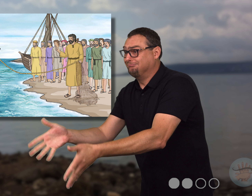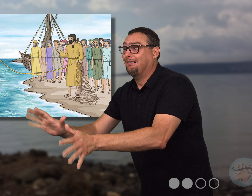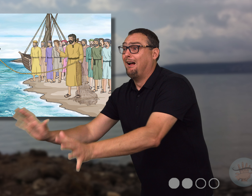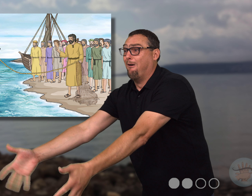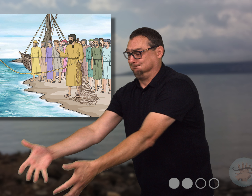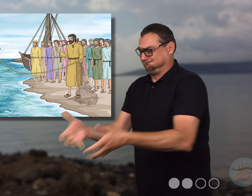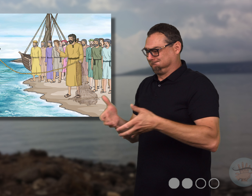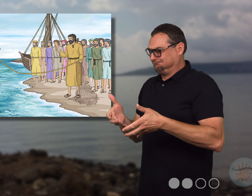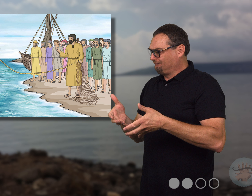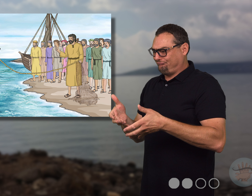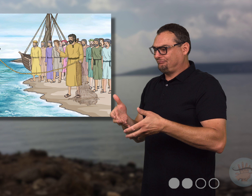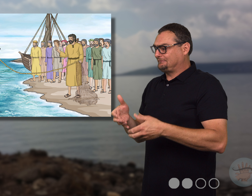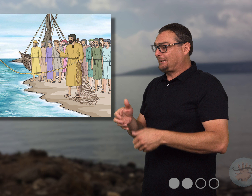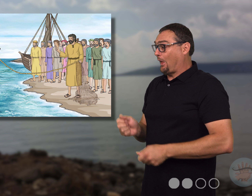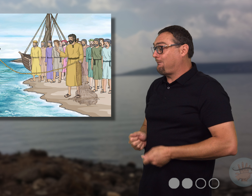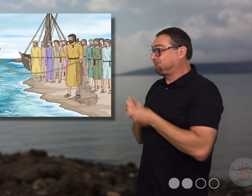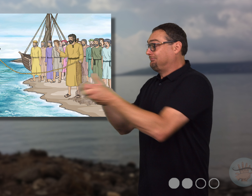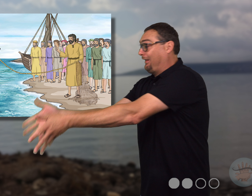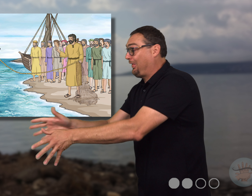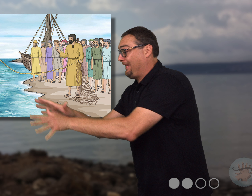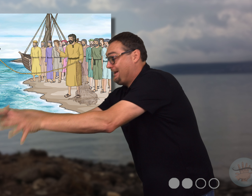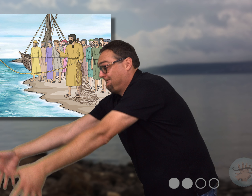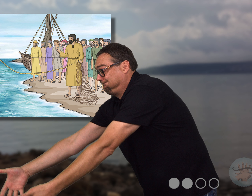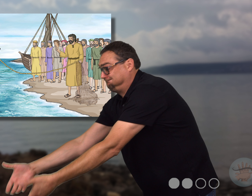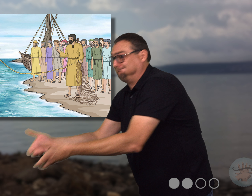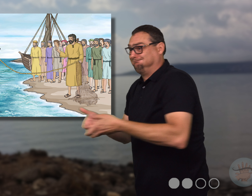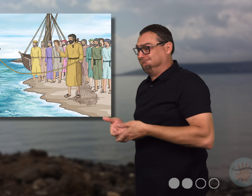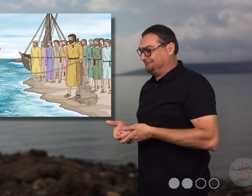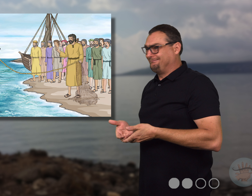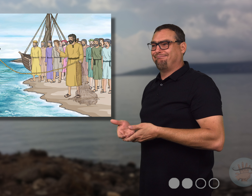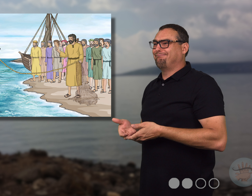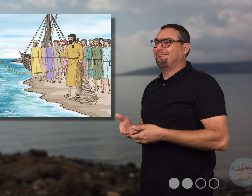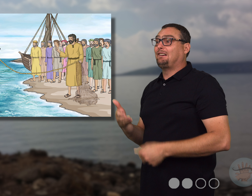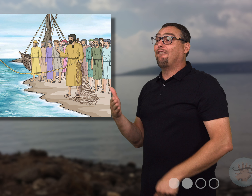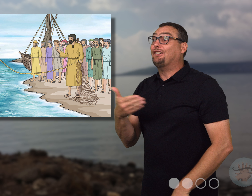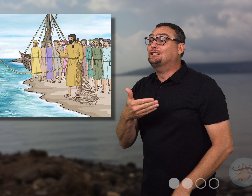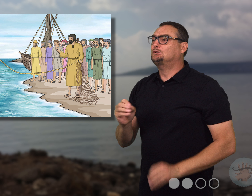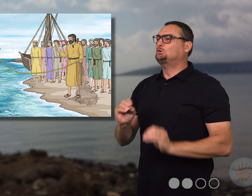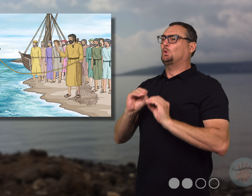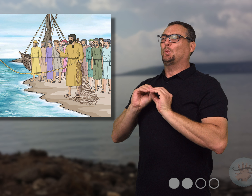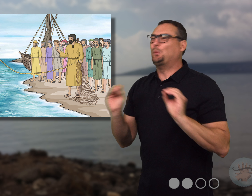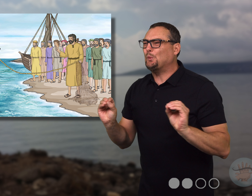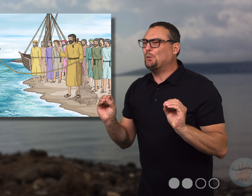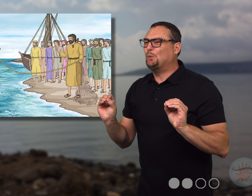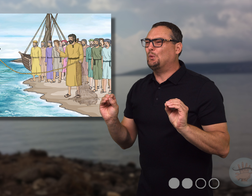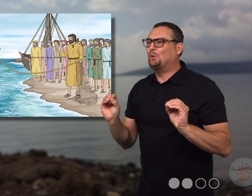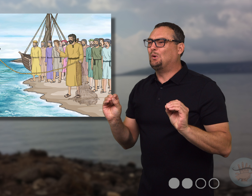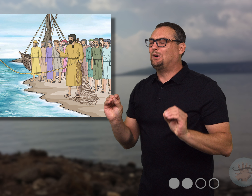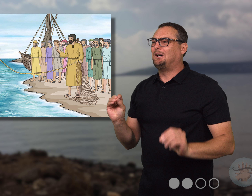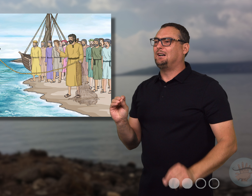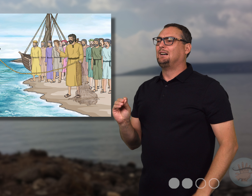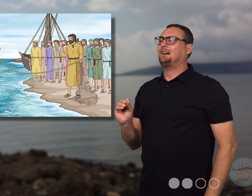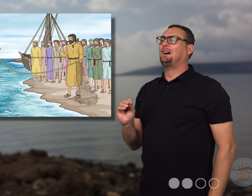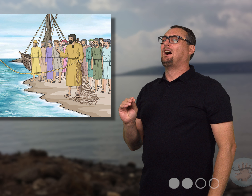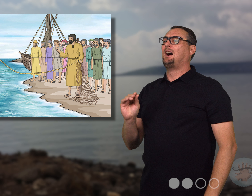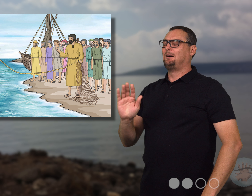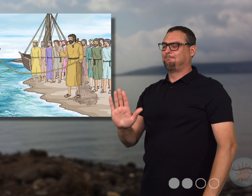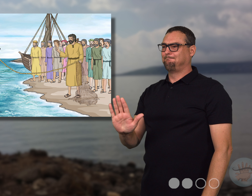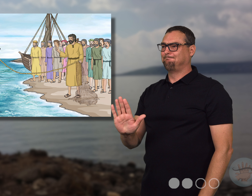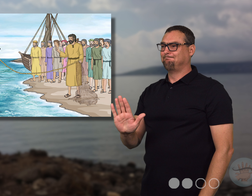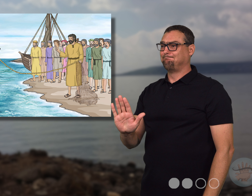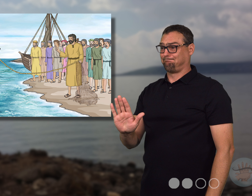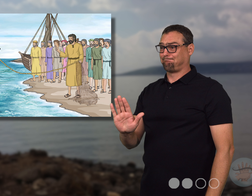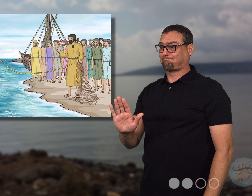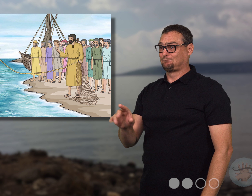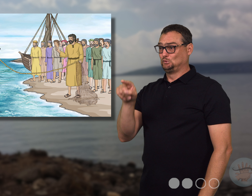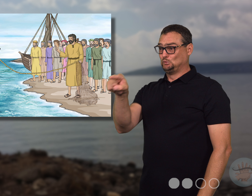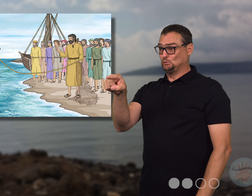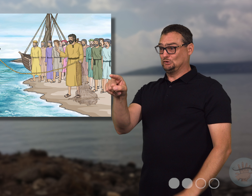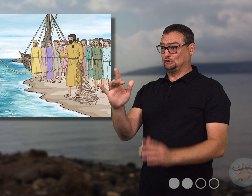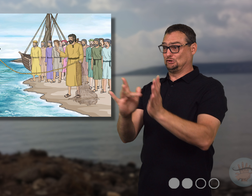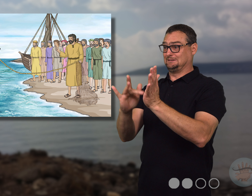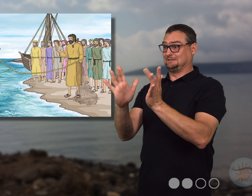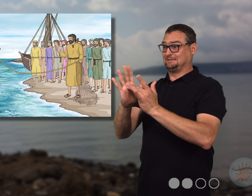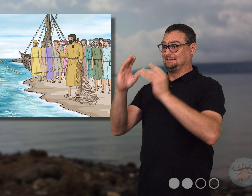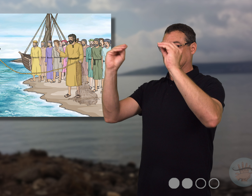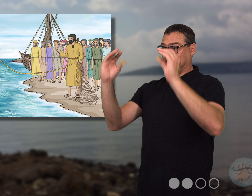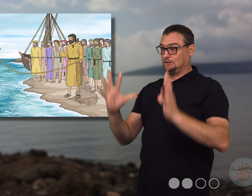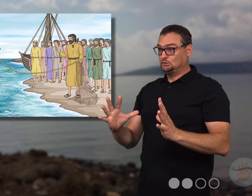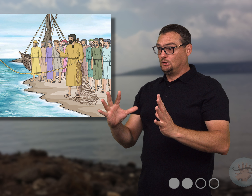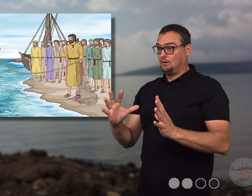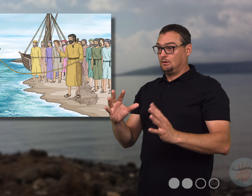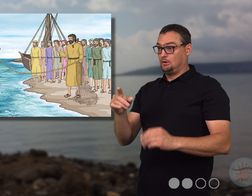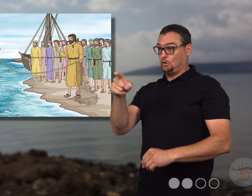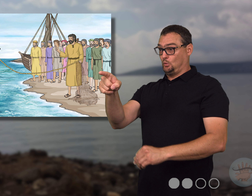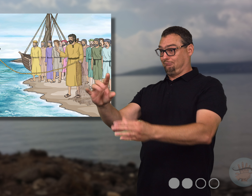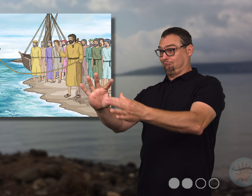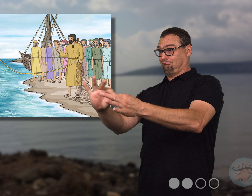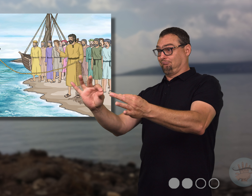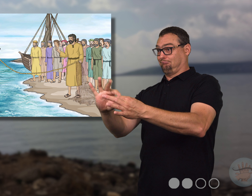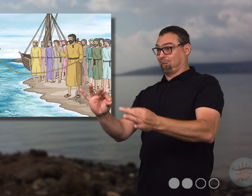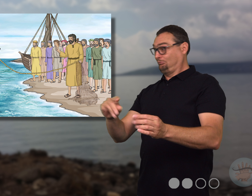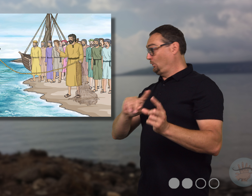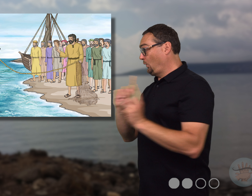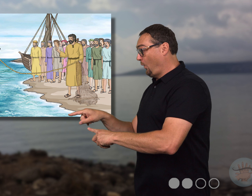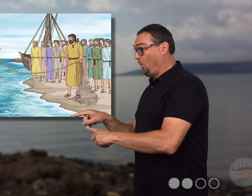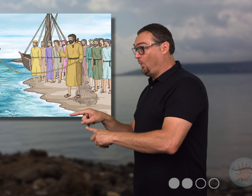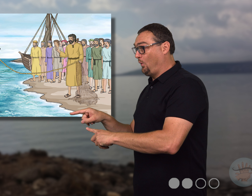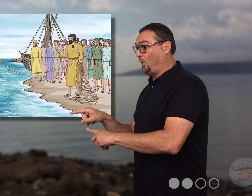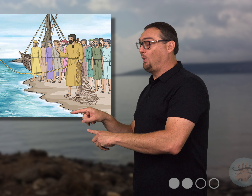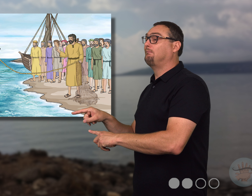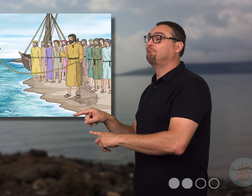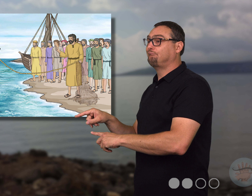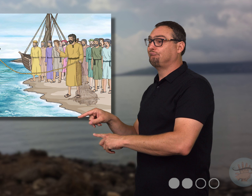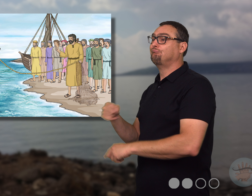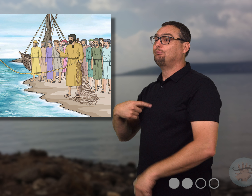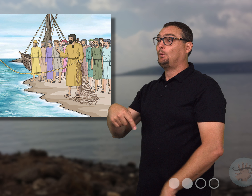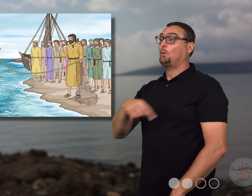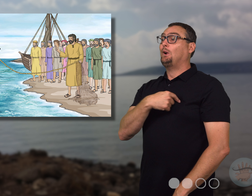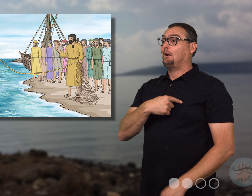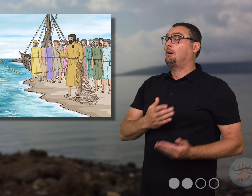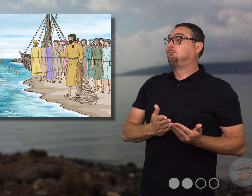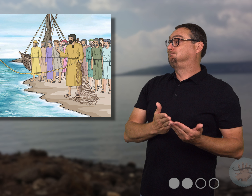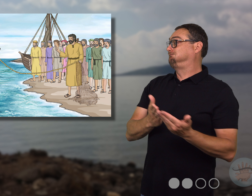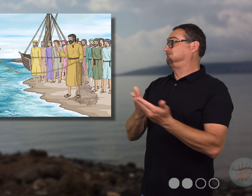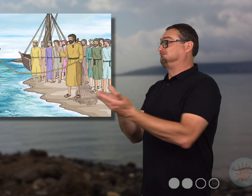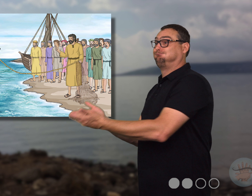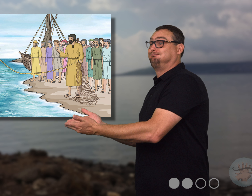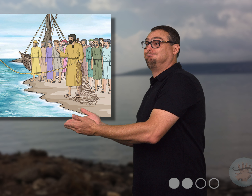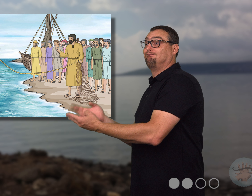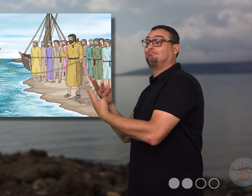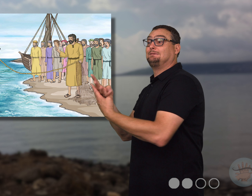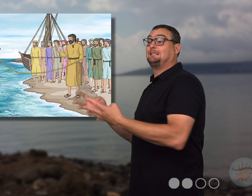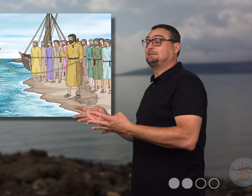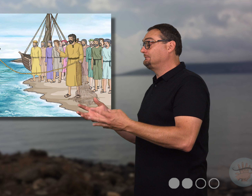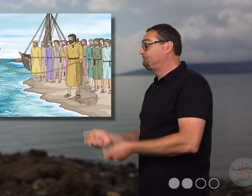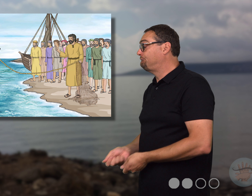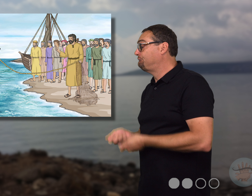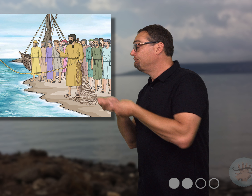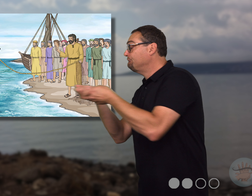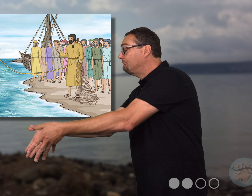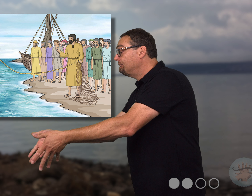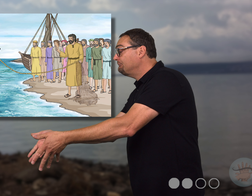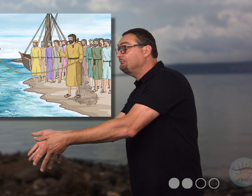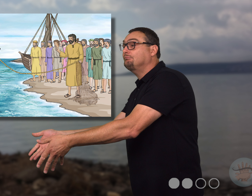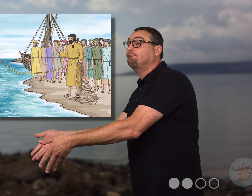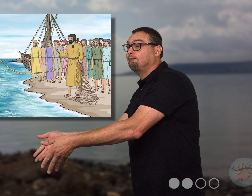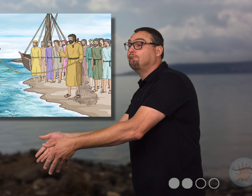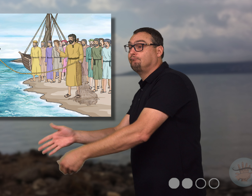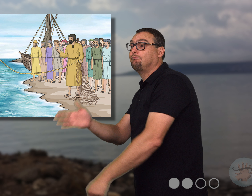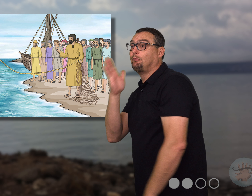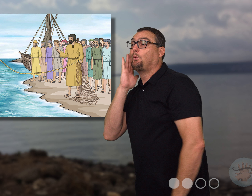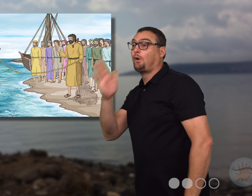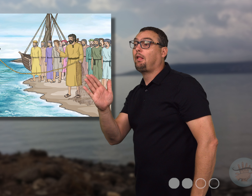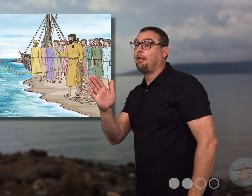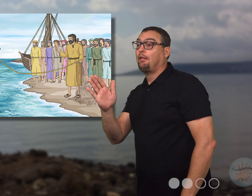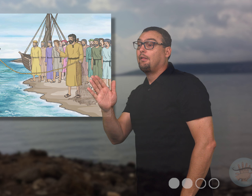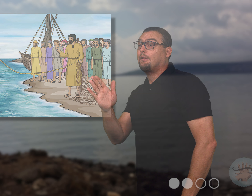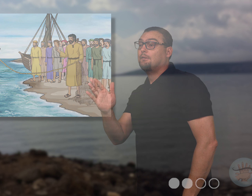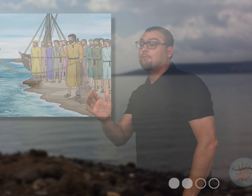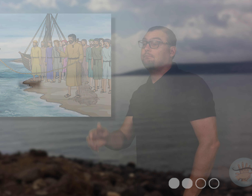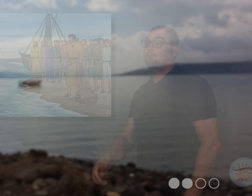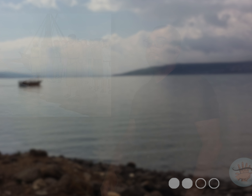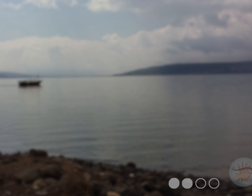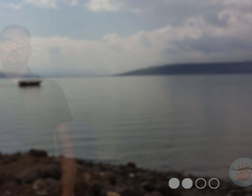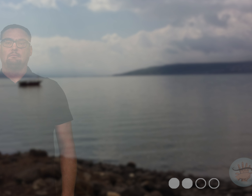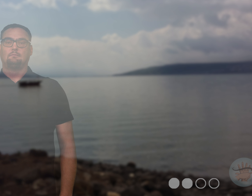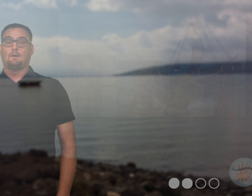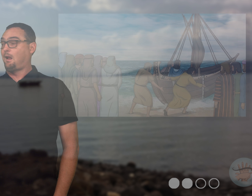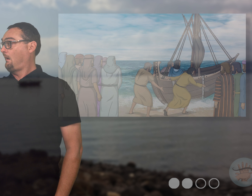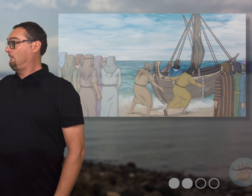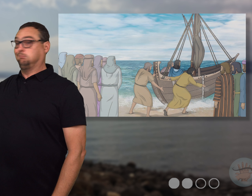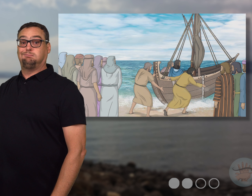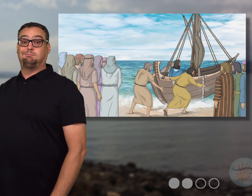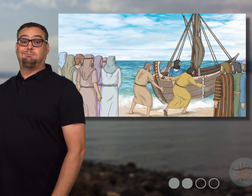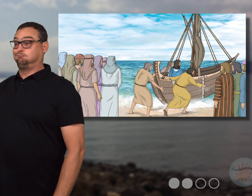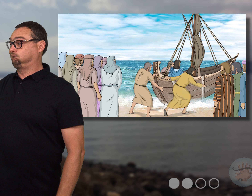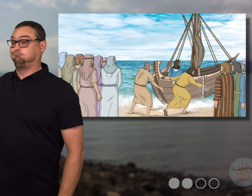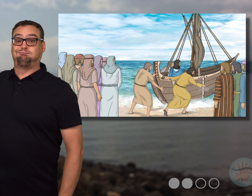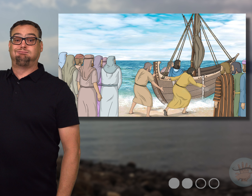They were filled with awe and said, “We have seen remarkable things today.” After this, Jesus went out and saw a tax collector named Levi sitting at the tax booth. “Follow Me,” He told him, and Levi got up, left everything, and followed Him. Then Levi hosted a great banquet for Jesus at his house. A large crowd of tax collectors was there, along with others who were eating with them. But the Pharisees and their scribes complained to Jesus’ disciples, “Why do you eat and drink with tax collectors and sinners?” Jesus answered, “It is not the healthy who need a doctor, but the sick. I have not come to call the righteous, but sinners, to repentance.” Then they said to Him, “John’s disciples and those of the Pharisees frequently fast and pray, but Yours keep on eating and drinking.” Jesus replied, “Can you make the guests of the bridegroom fast while He is with them? But the time will come when the bridegroom will be taken from them; then they will fast.” He also told them a parable: “No one tears a piece of cloth from a new garment and sews it on an old one. If he does, he will tear the new garment as well, and the patch from the new will not match the old. And no one pours new wine into old wineskins. If he does, the new wine will burst the skins, the wine will spill, and the wineskins will be ruined. Instead, new wine is poured into new wineskins. And no one after drinking old wine wants new, for he says, ‘The old is better.’”